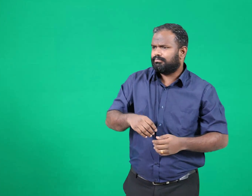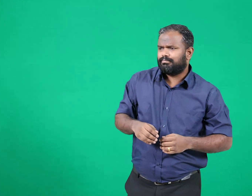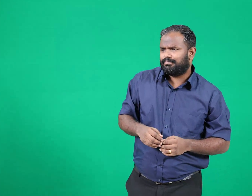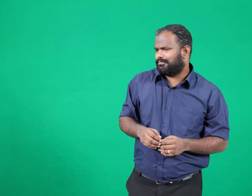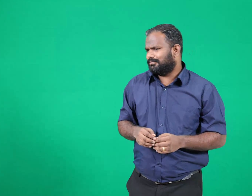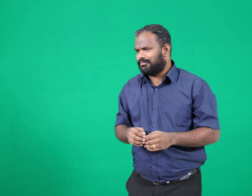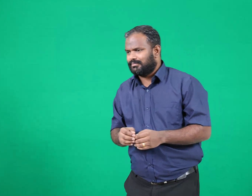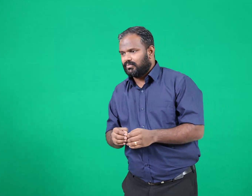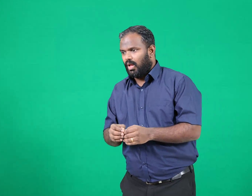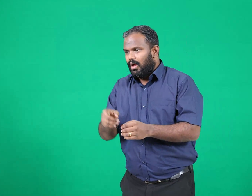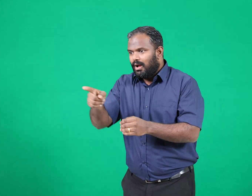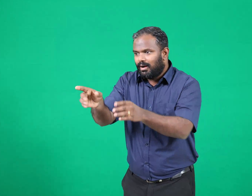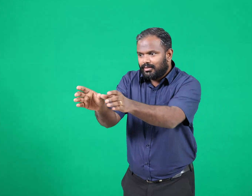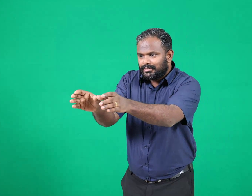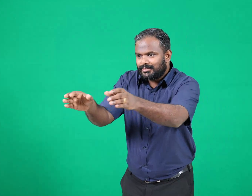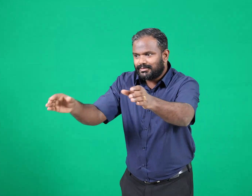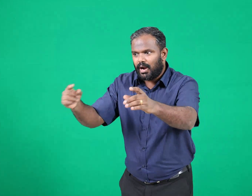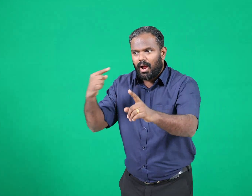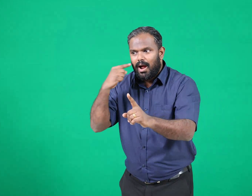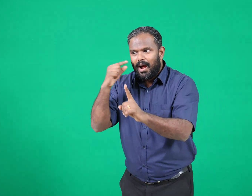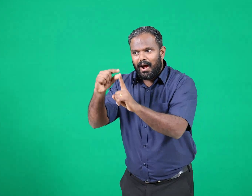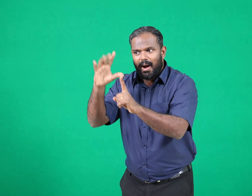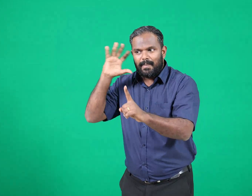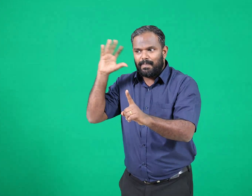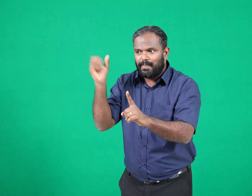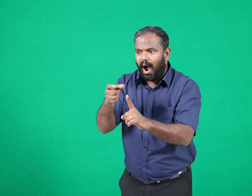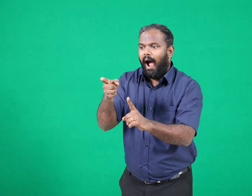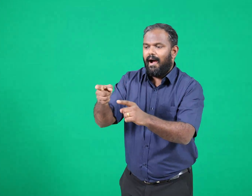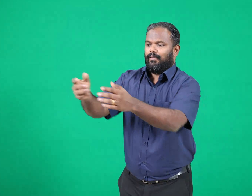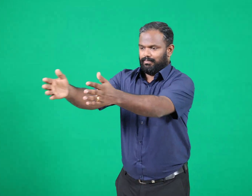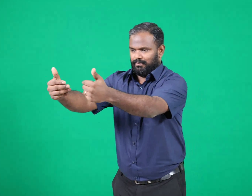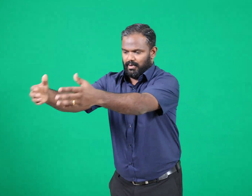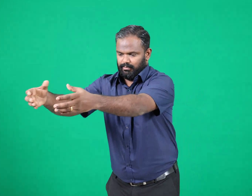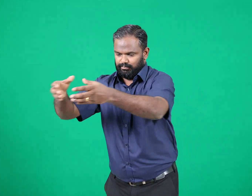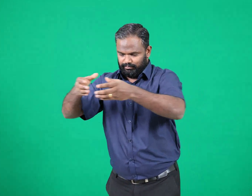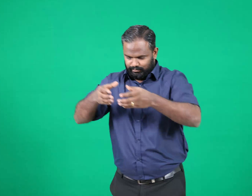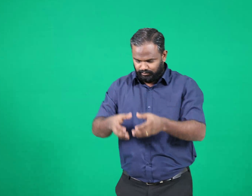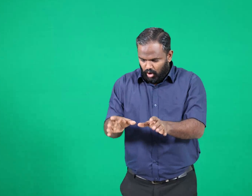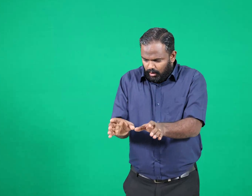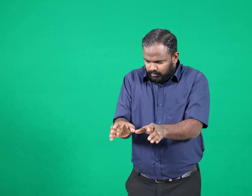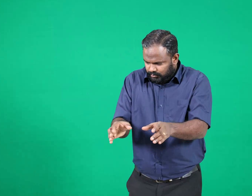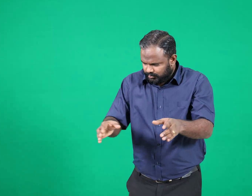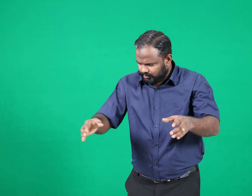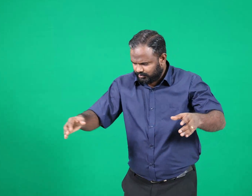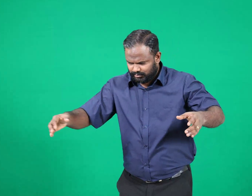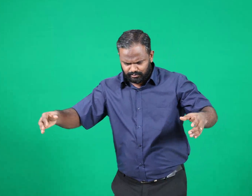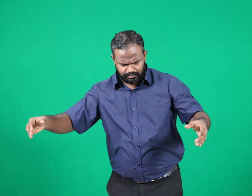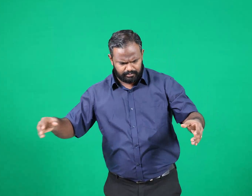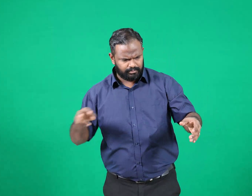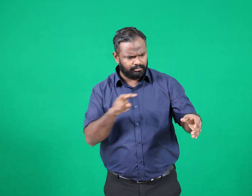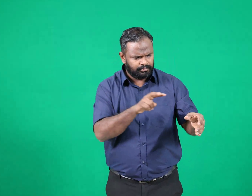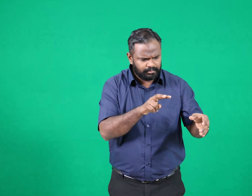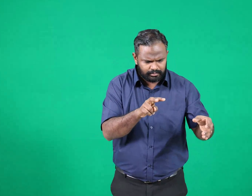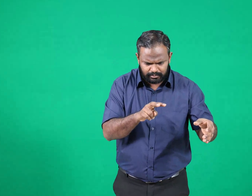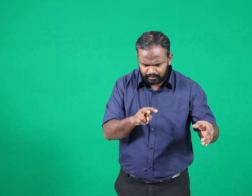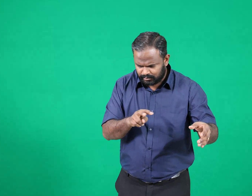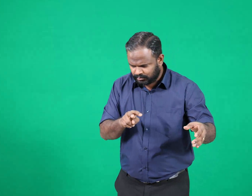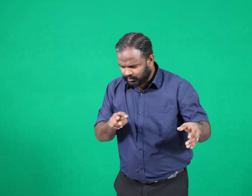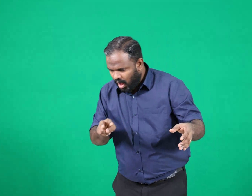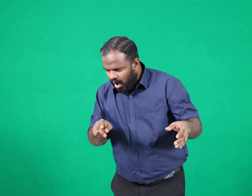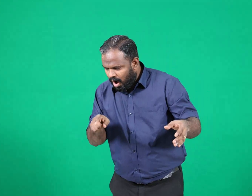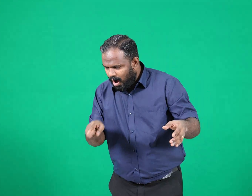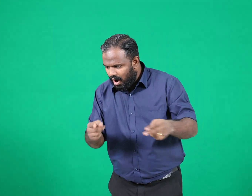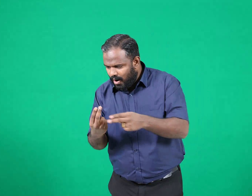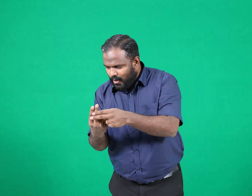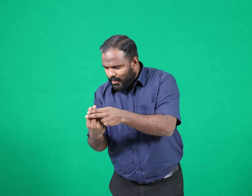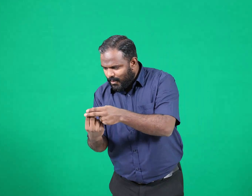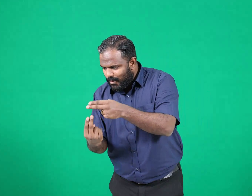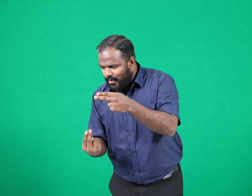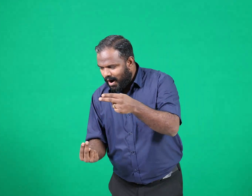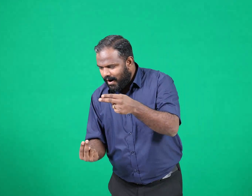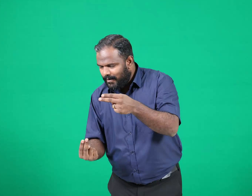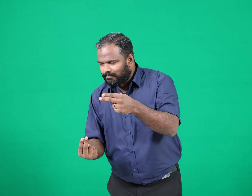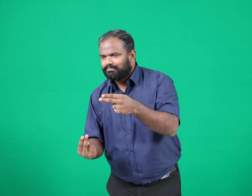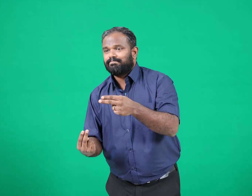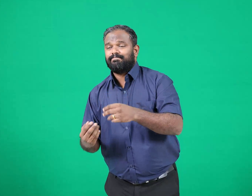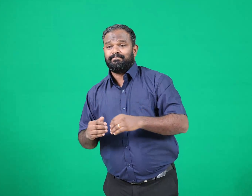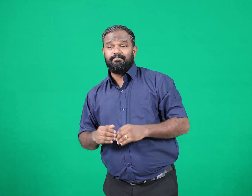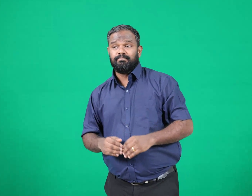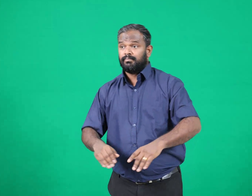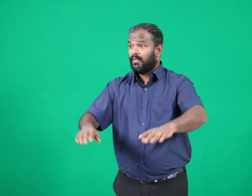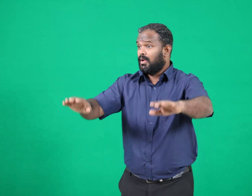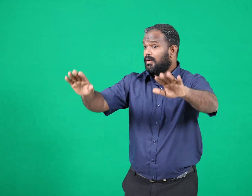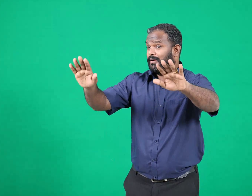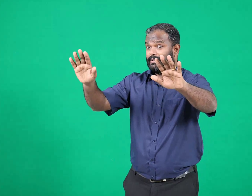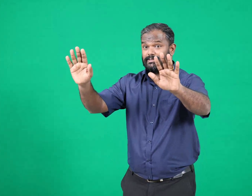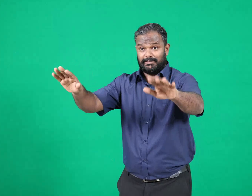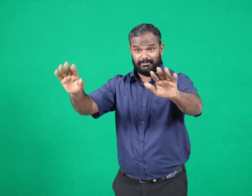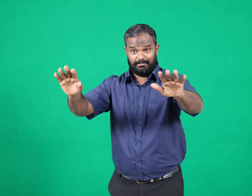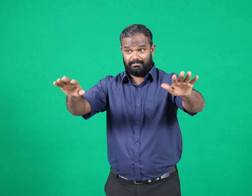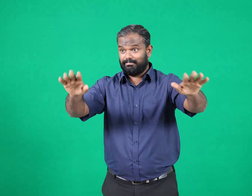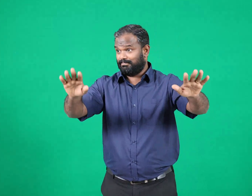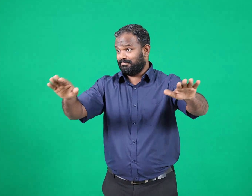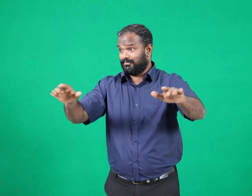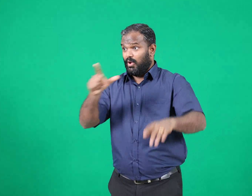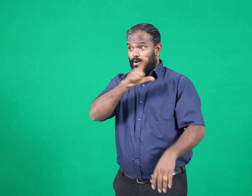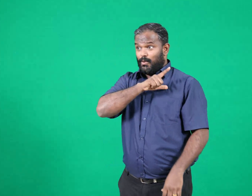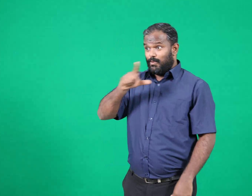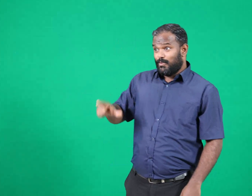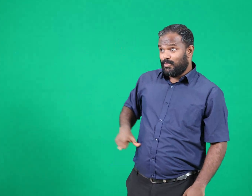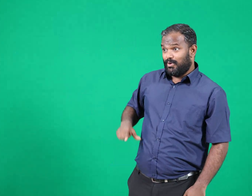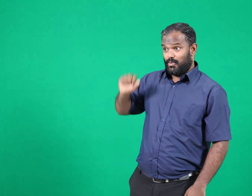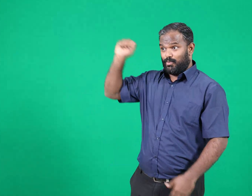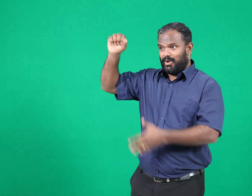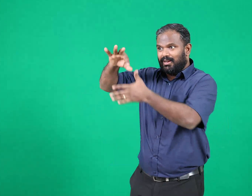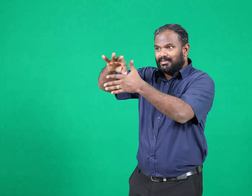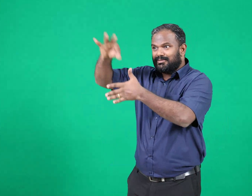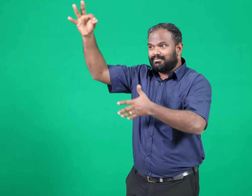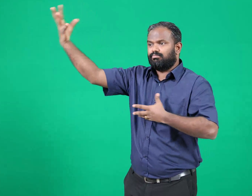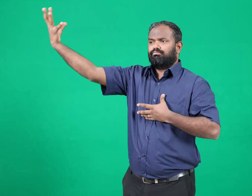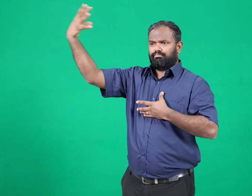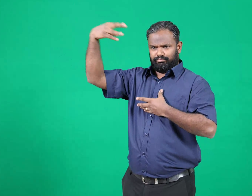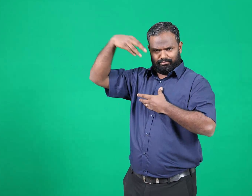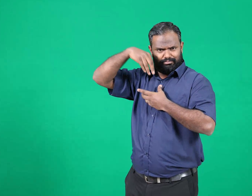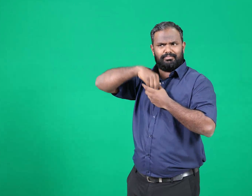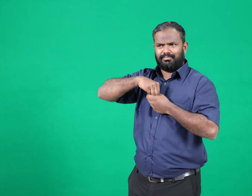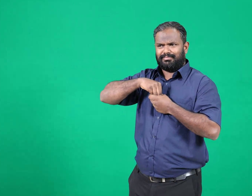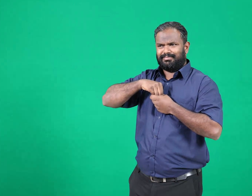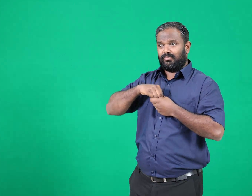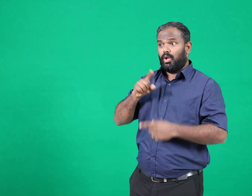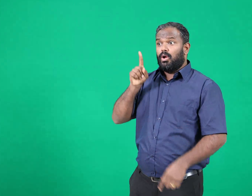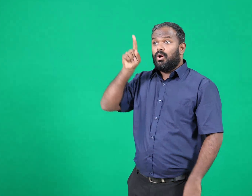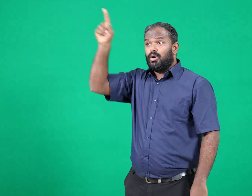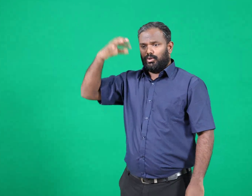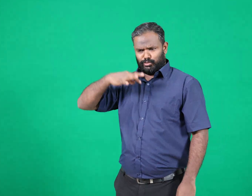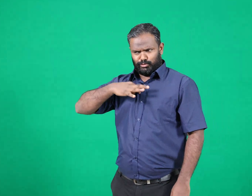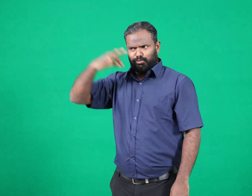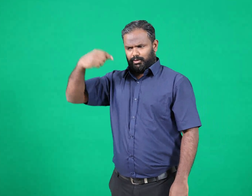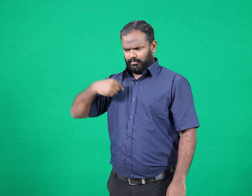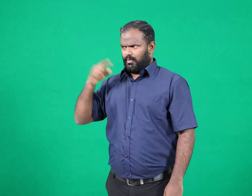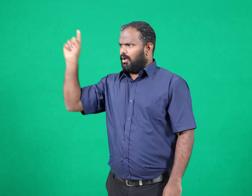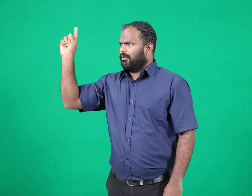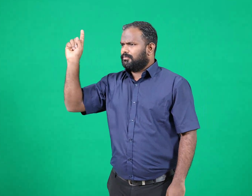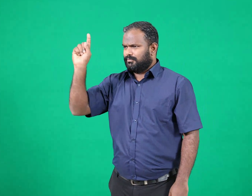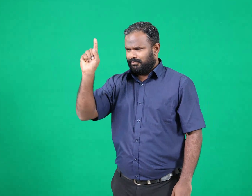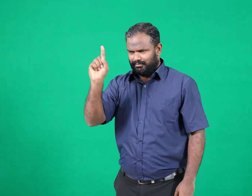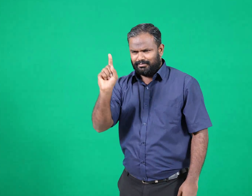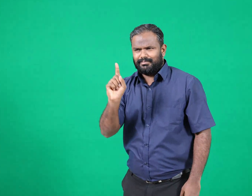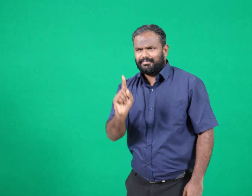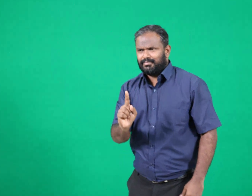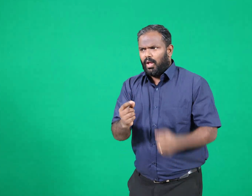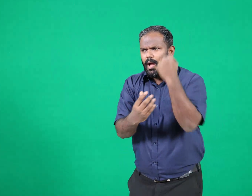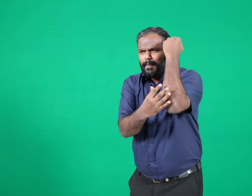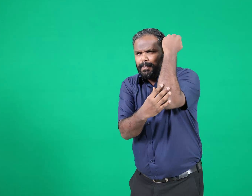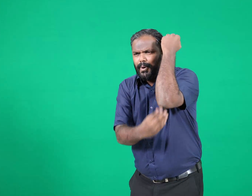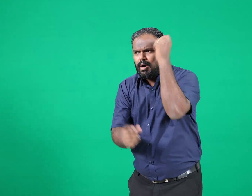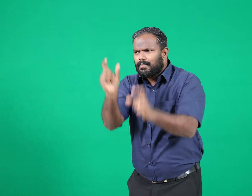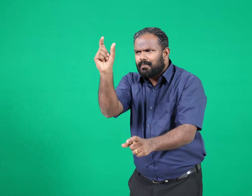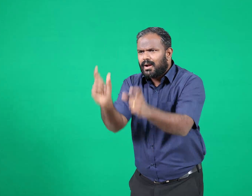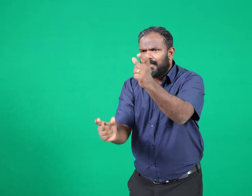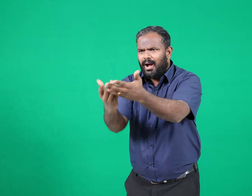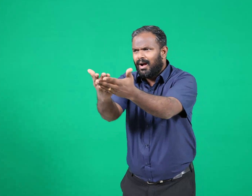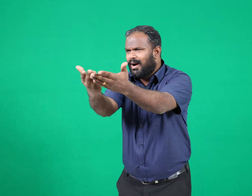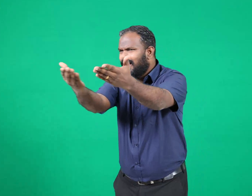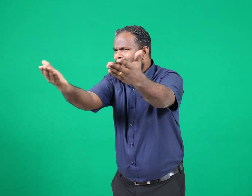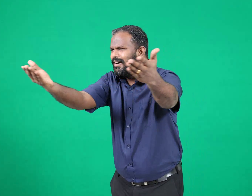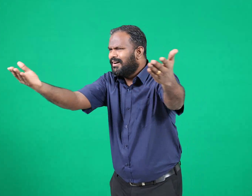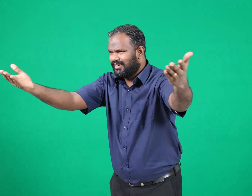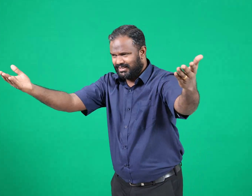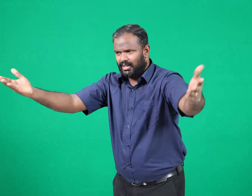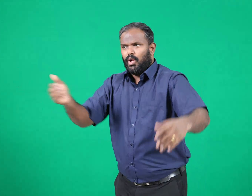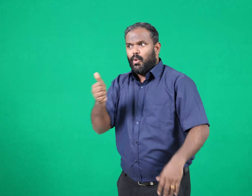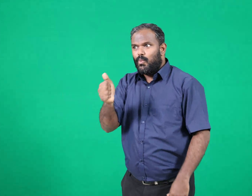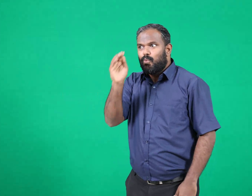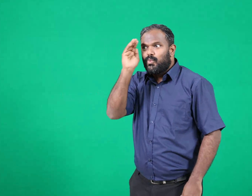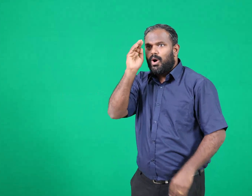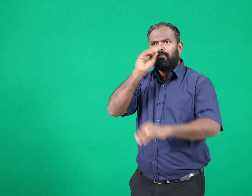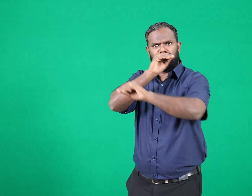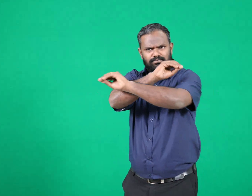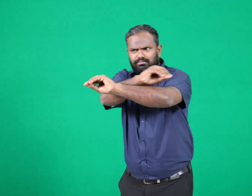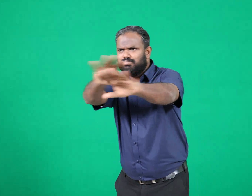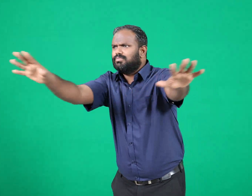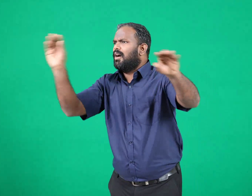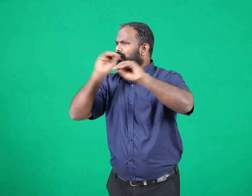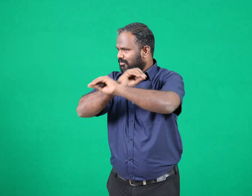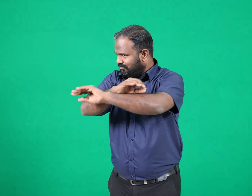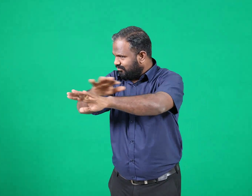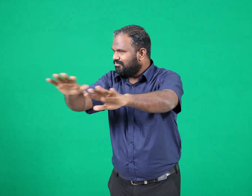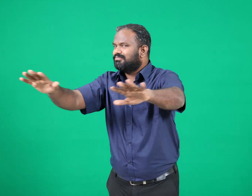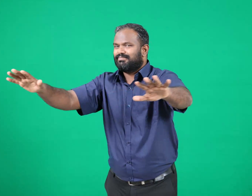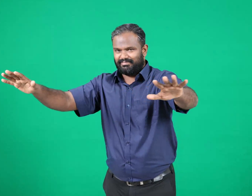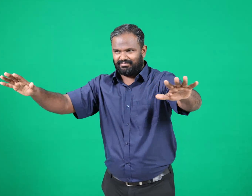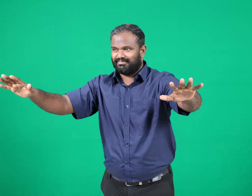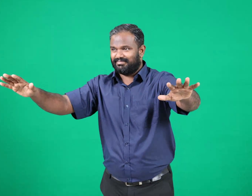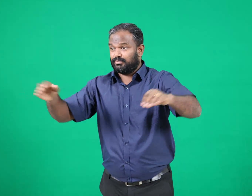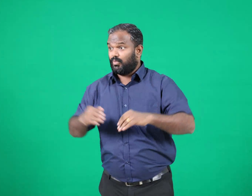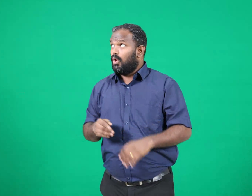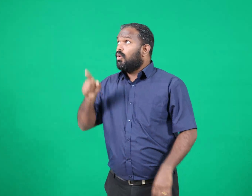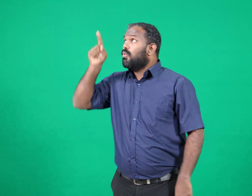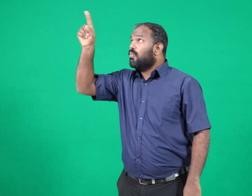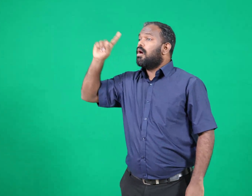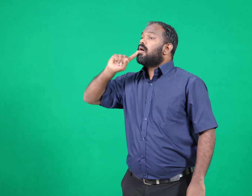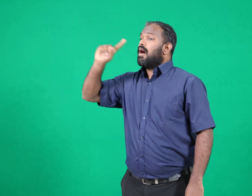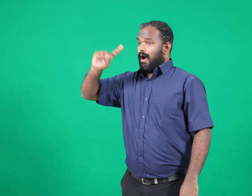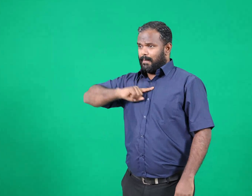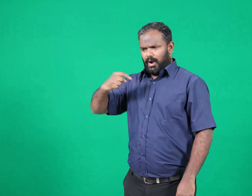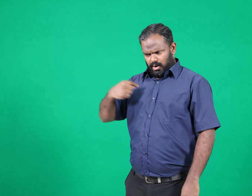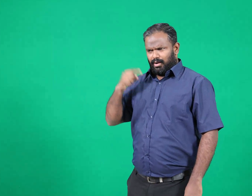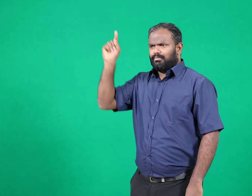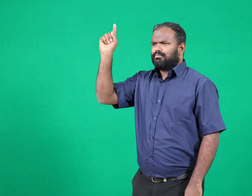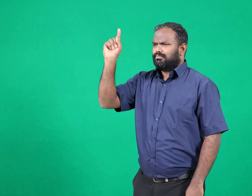And when He stood up to read, the scroll of the prophet Isaiah was handed to Him.